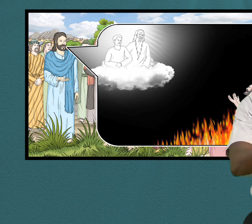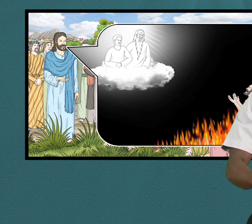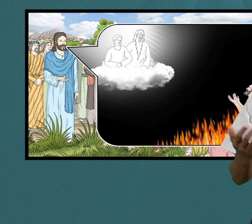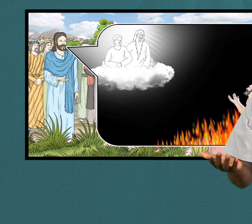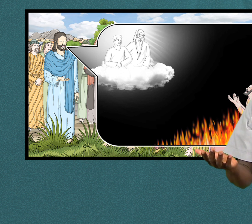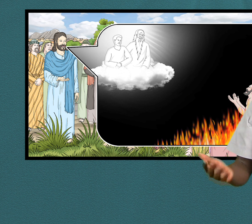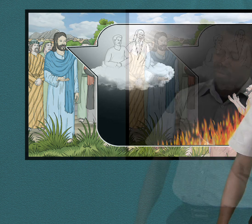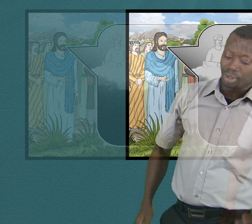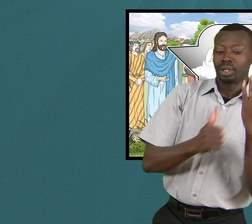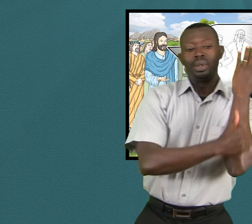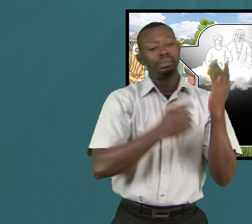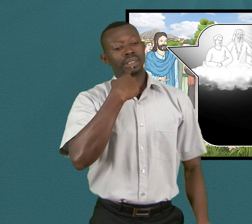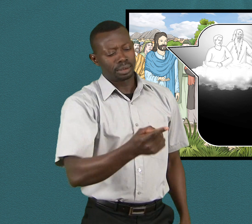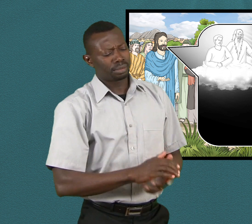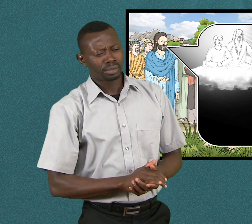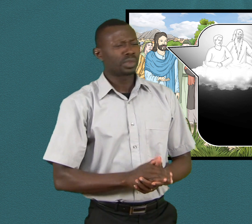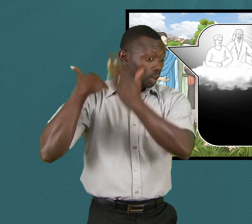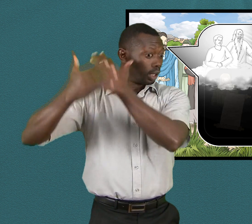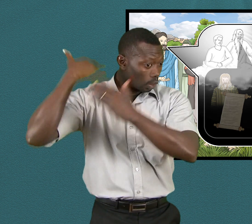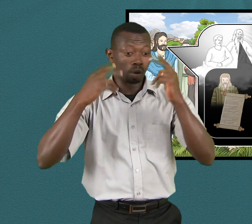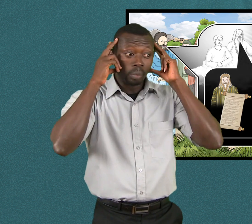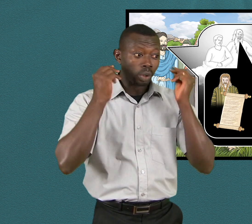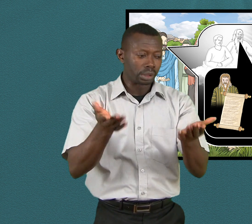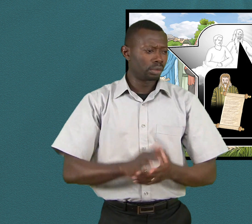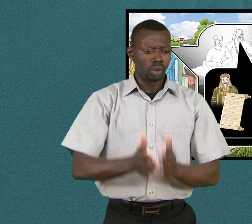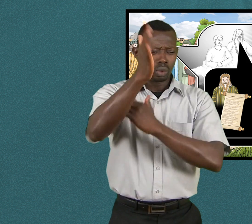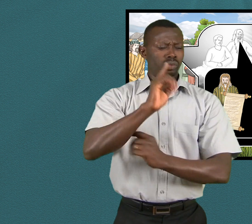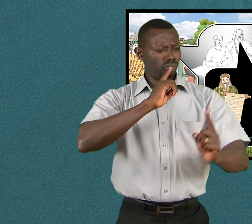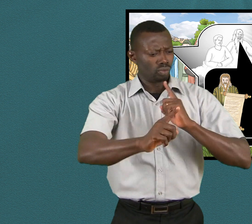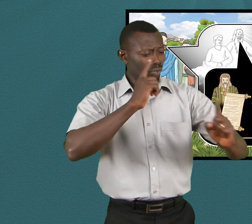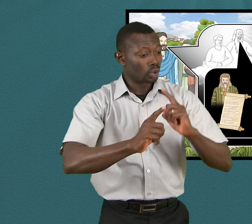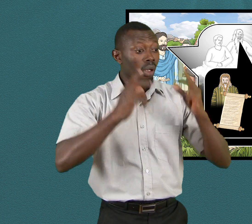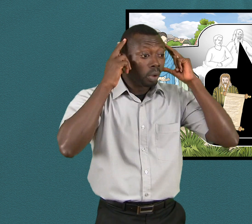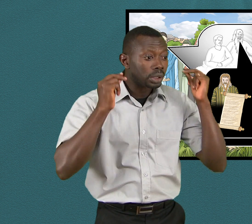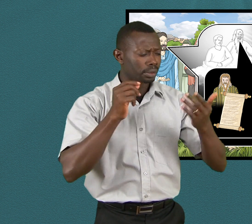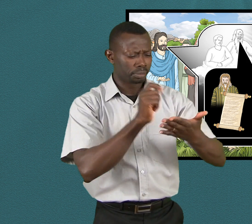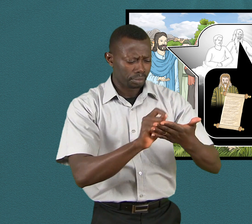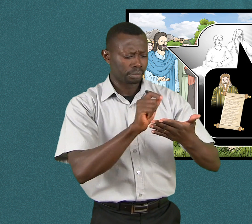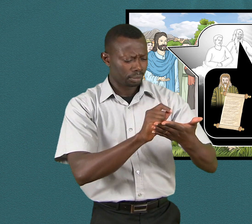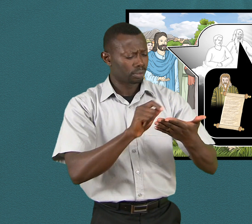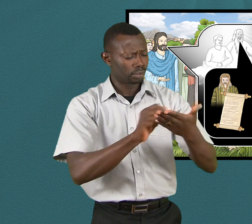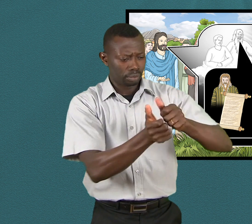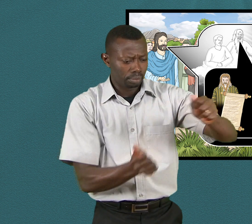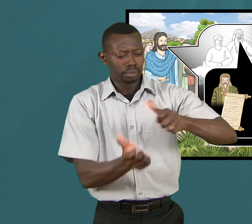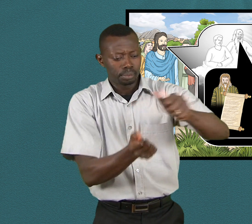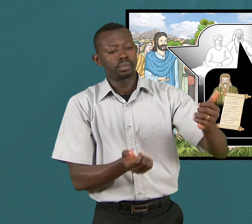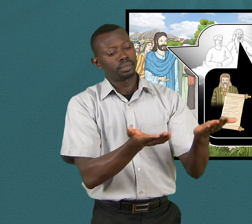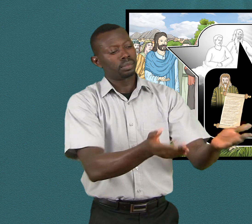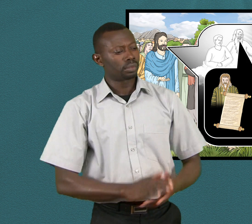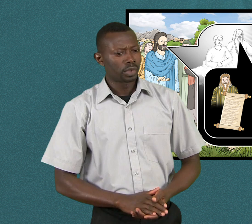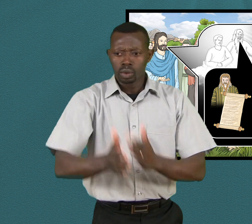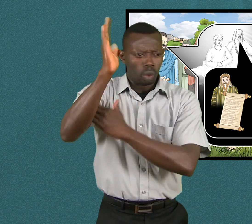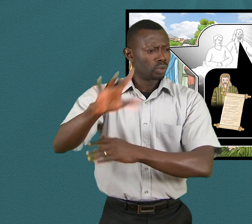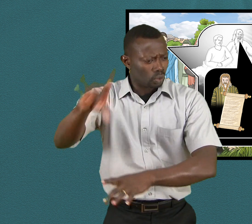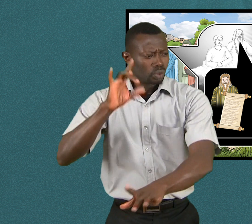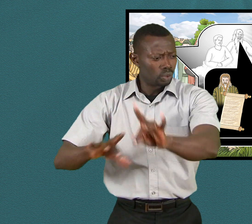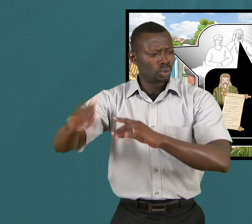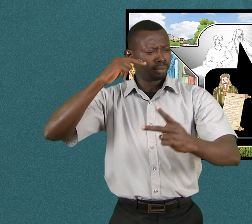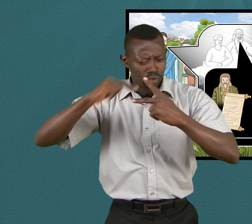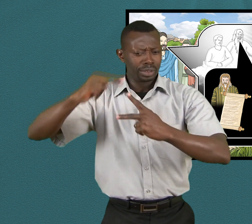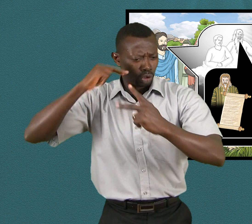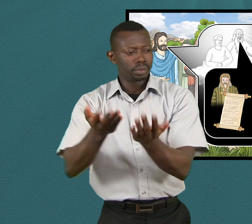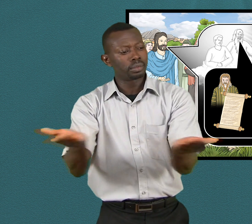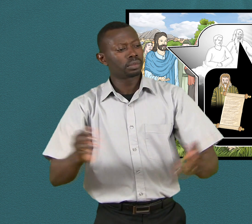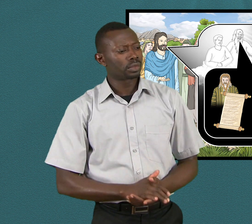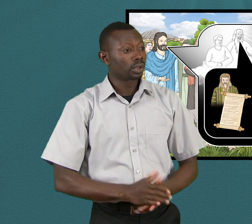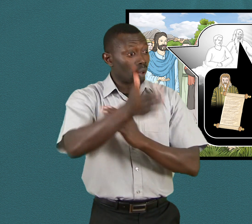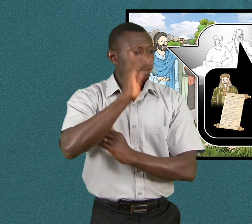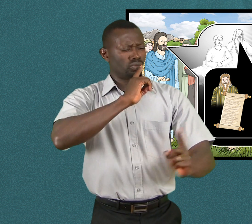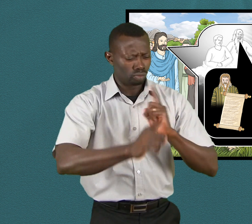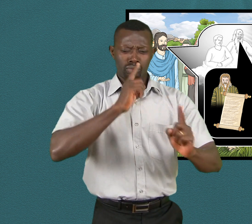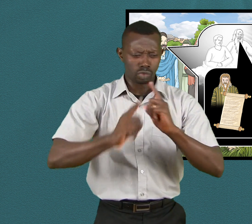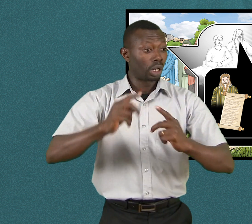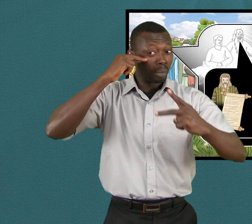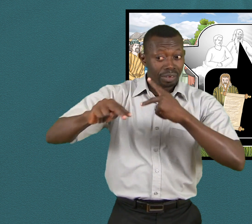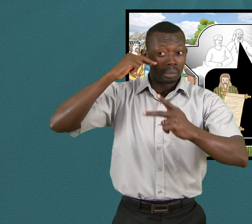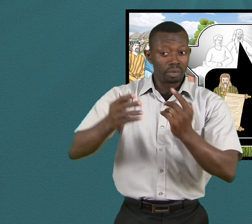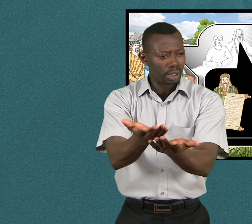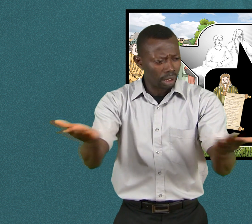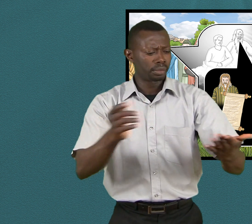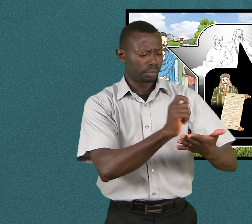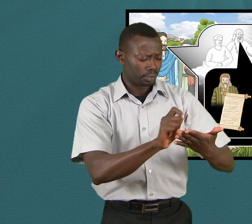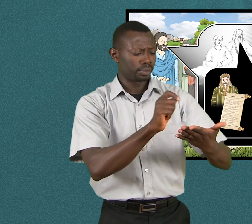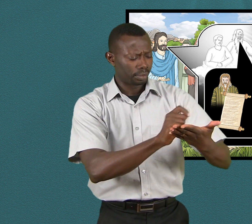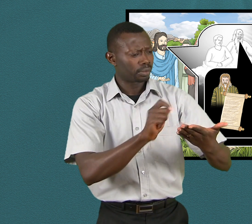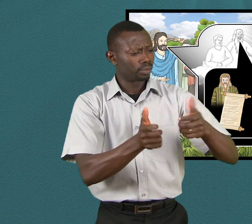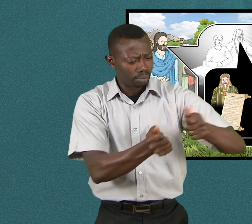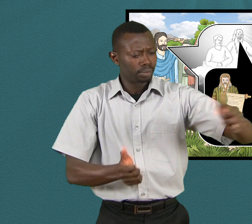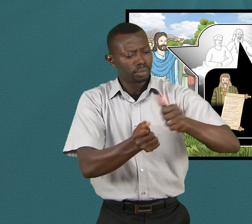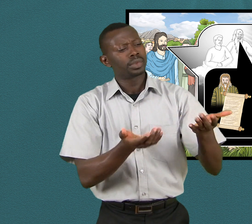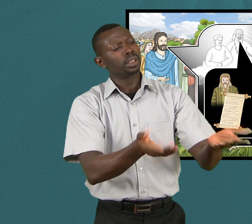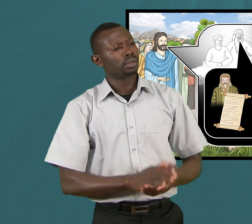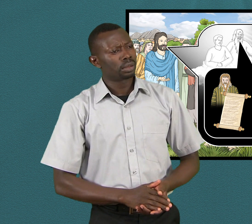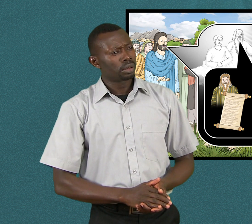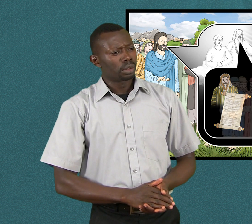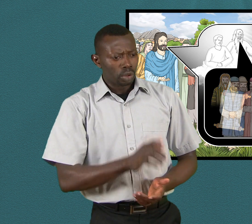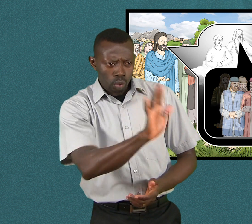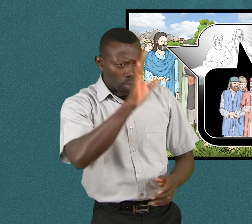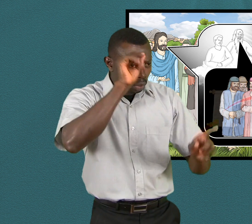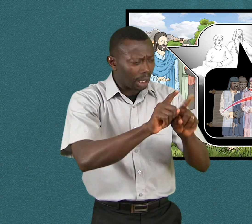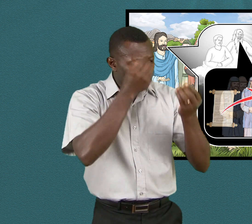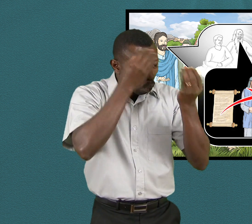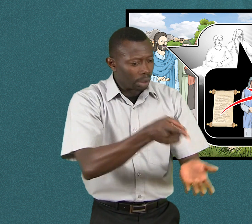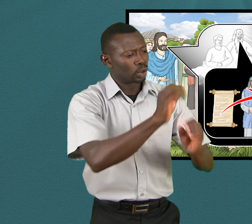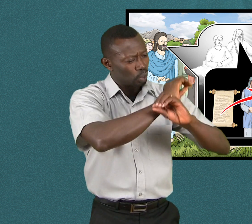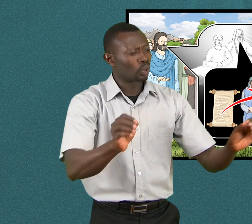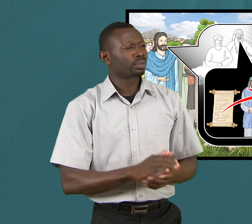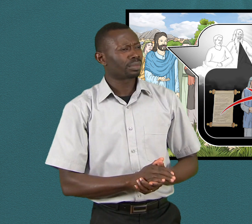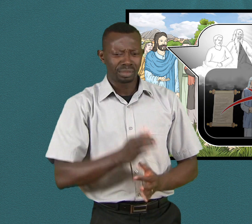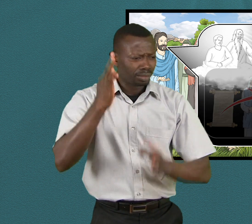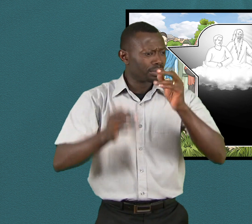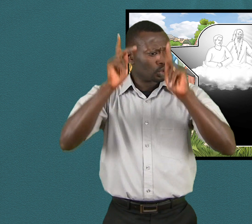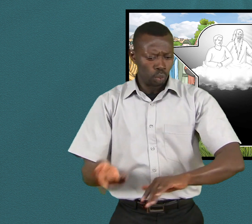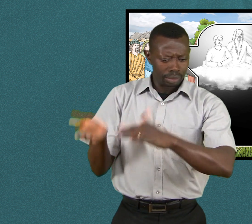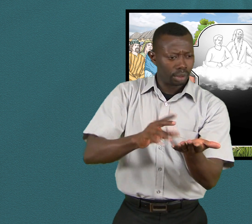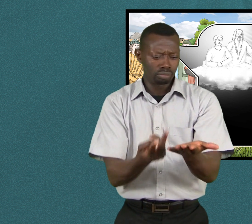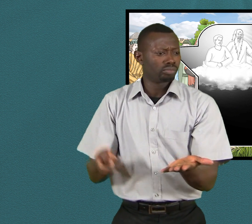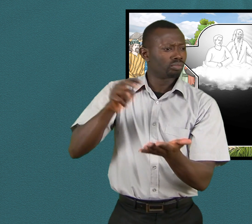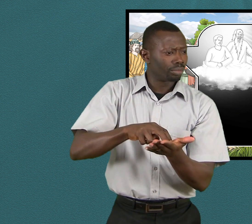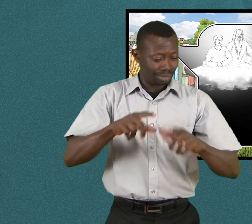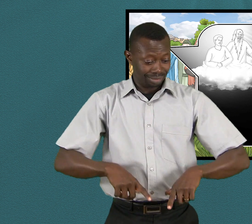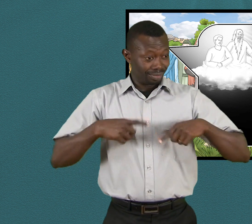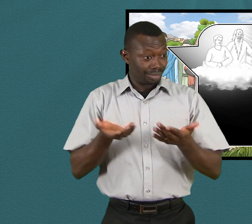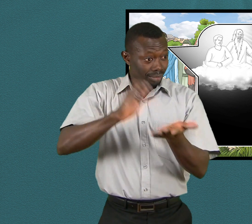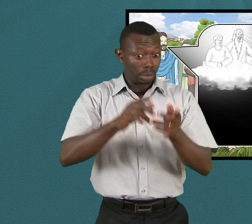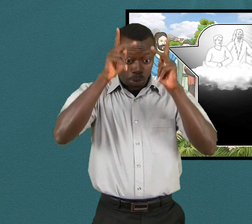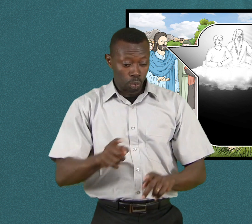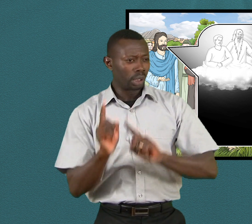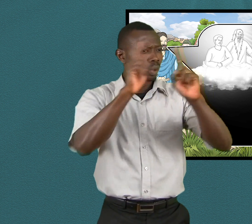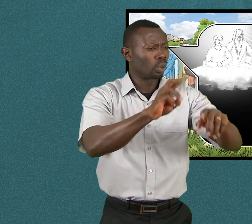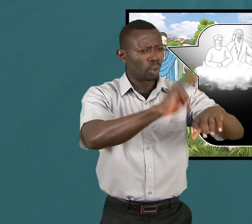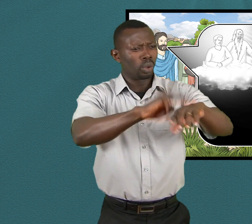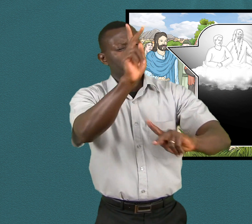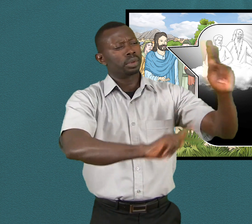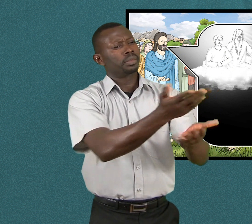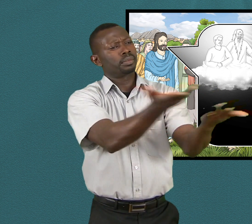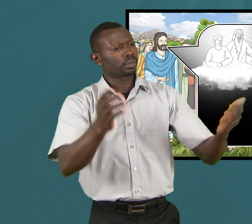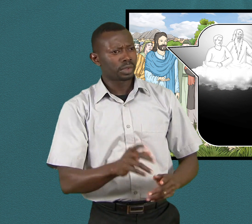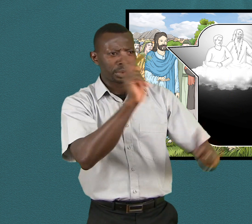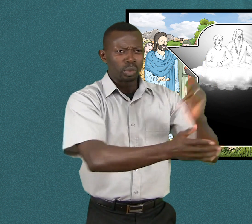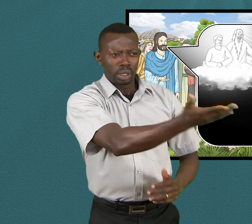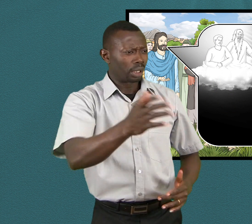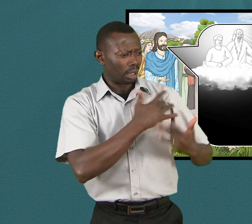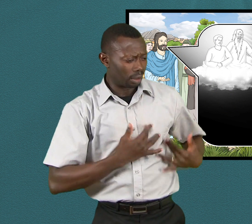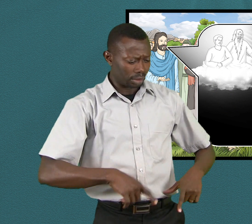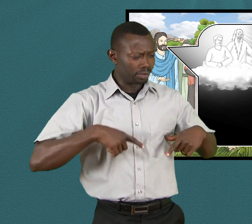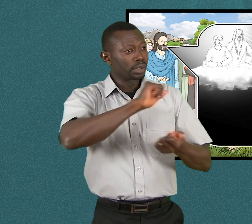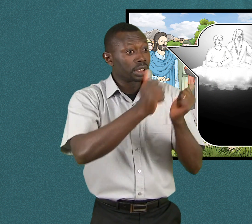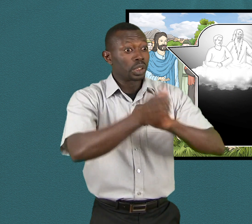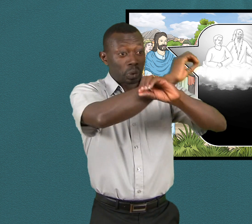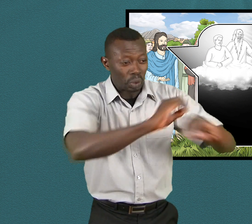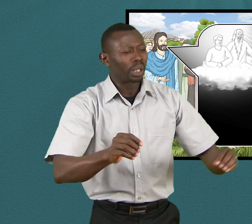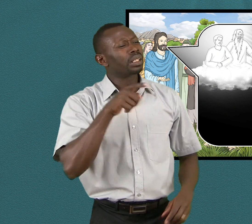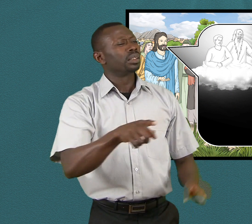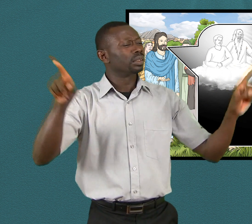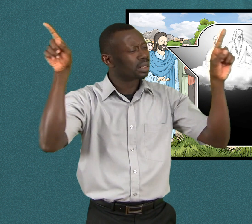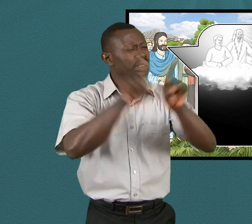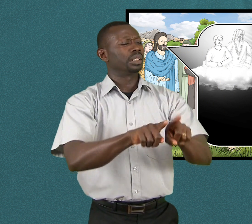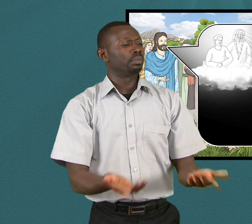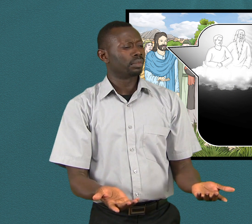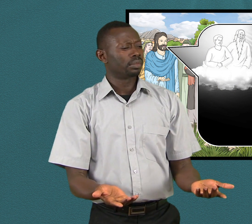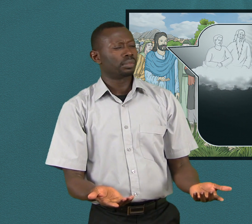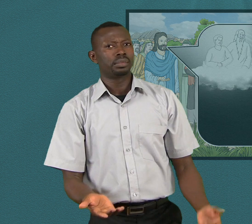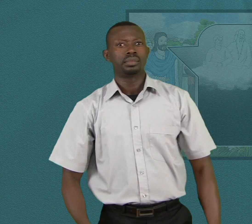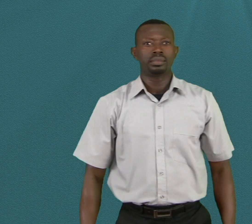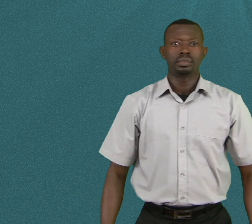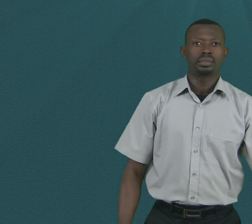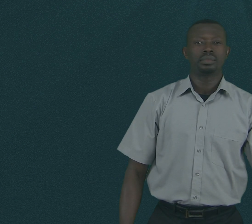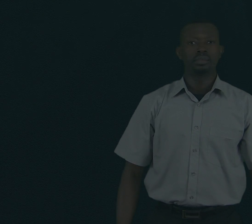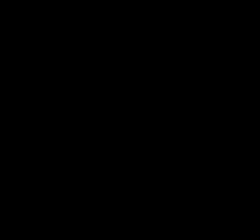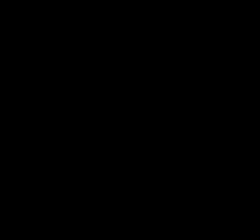Then Abraham said to him, ‘If they do not listen to Moses and the prophets, they will not be persuaded even if someone rises from the dead.’”